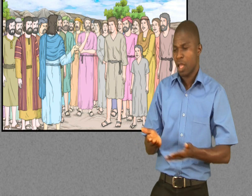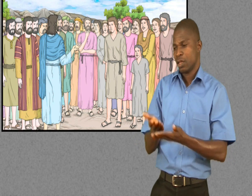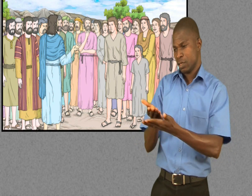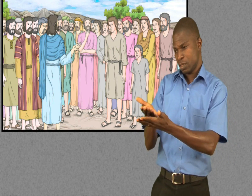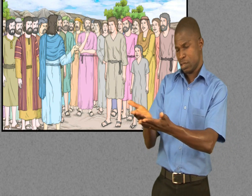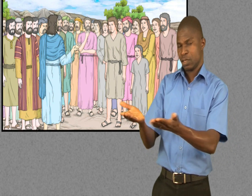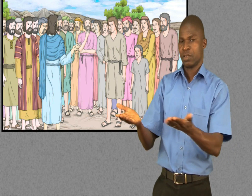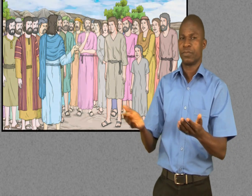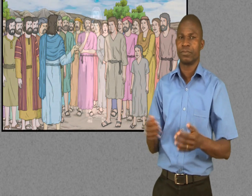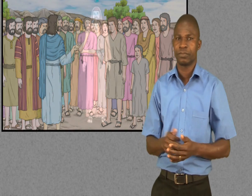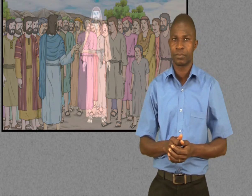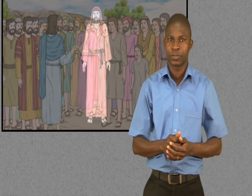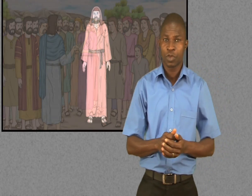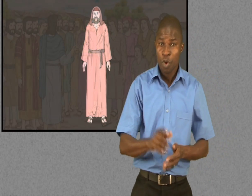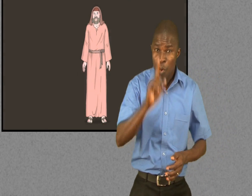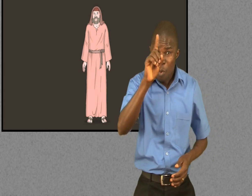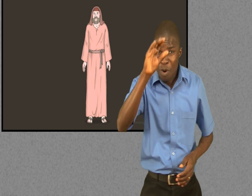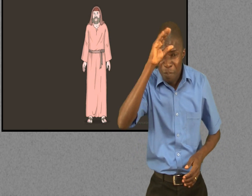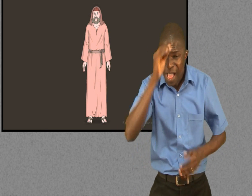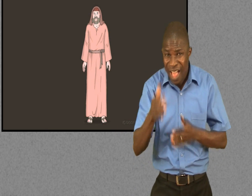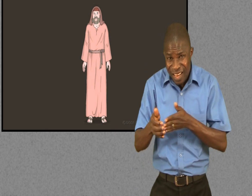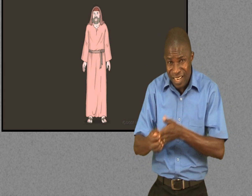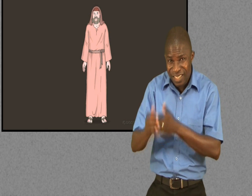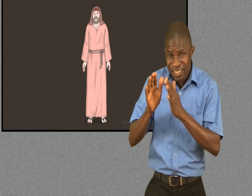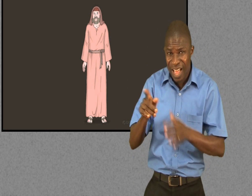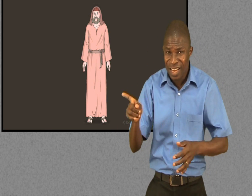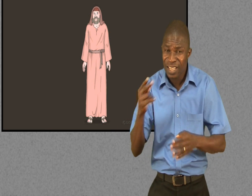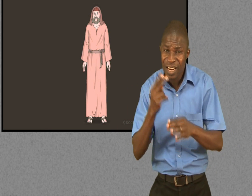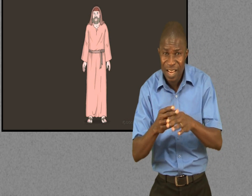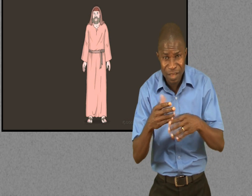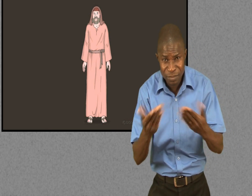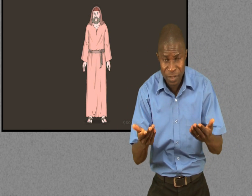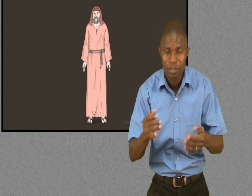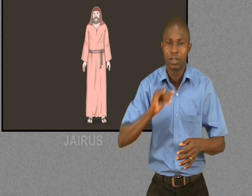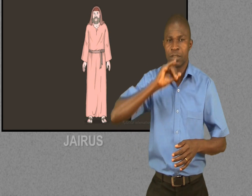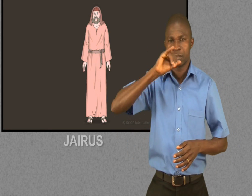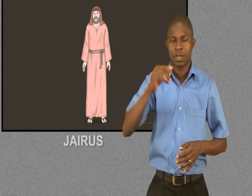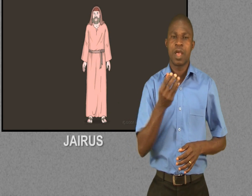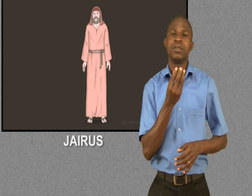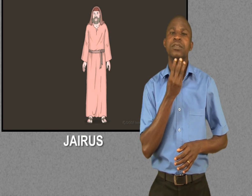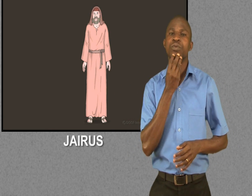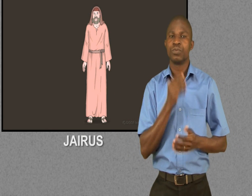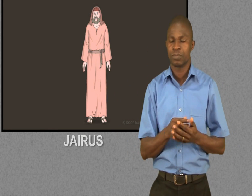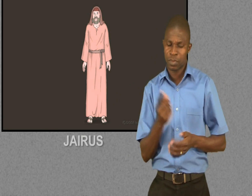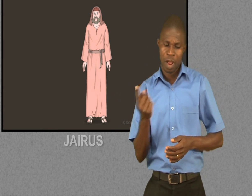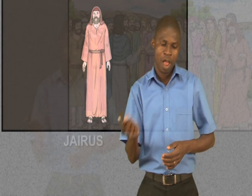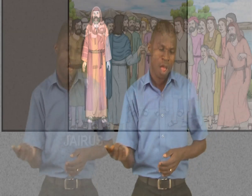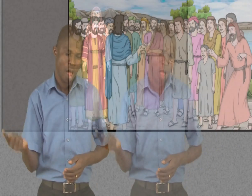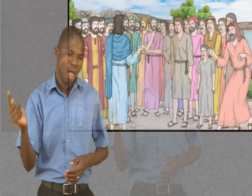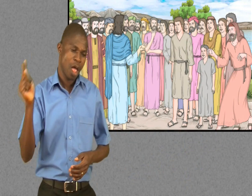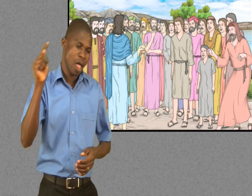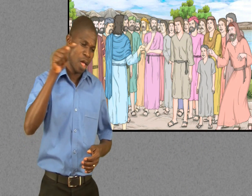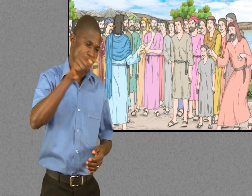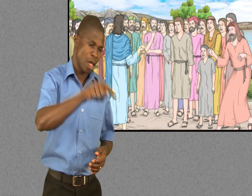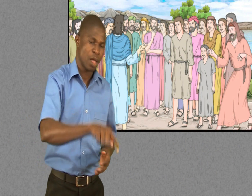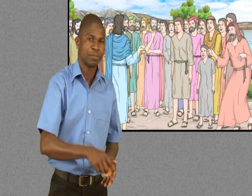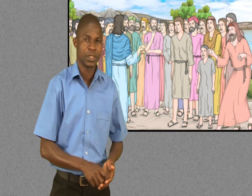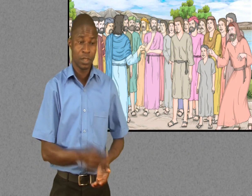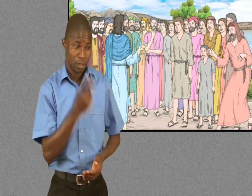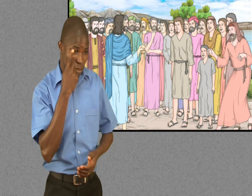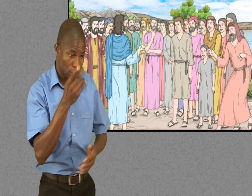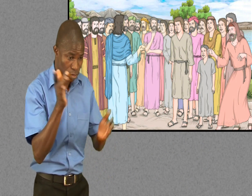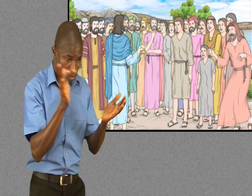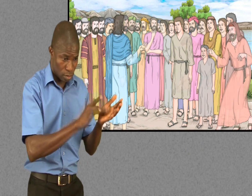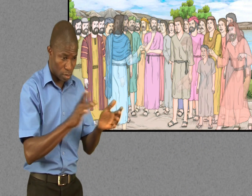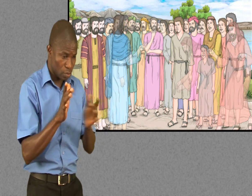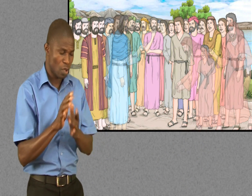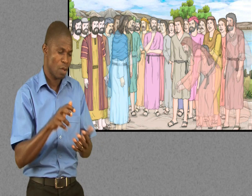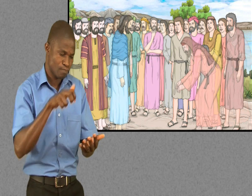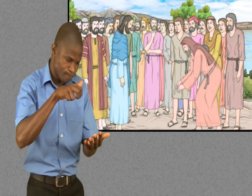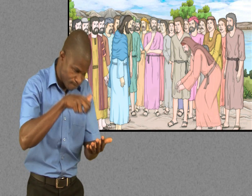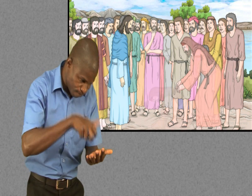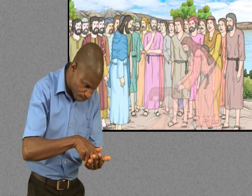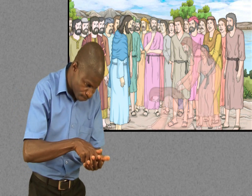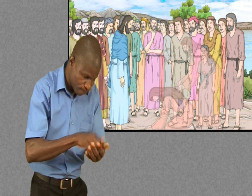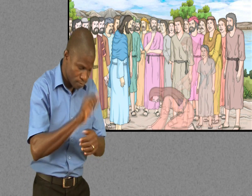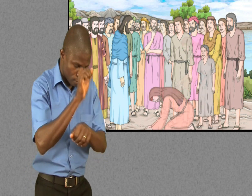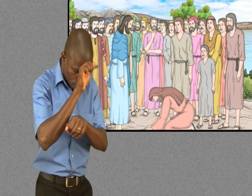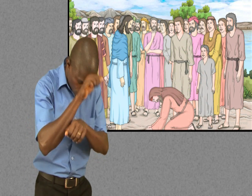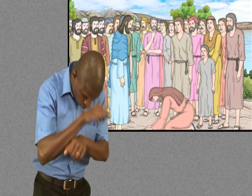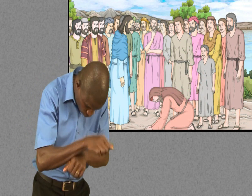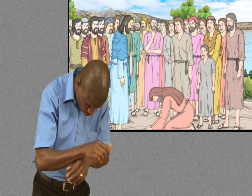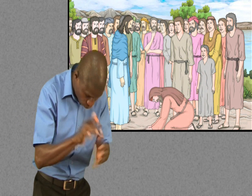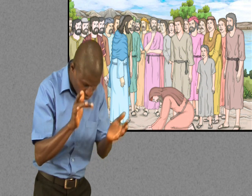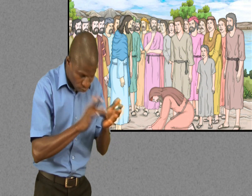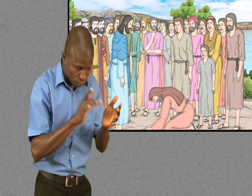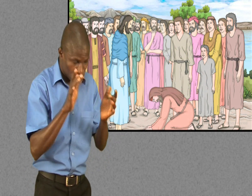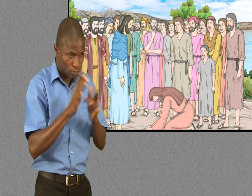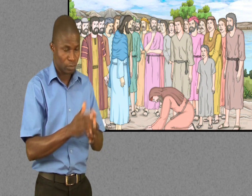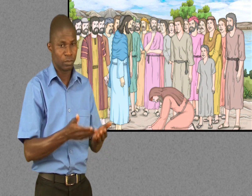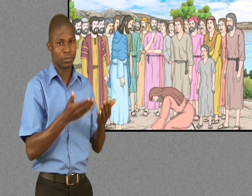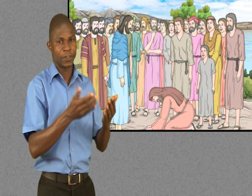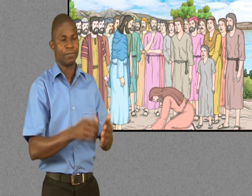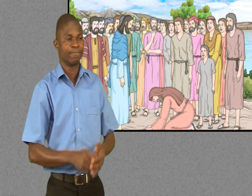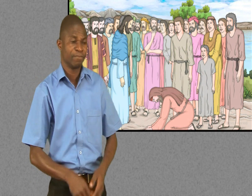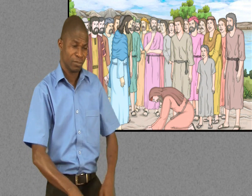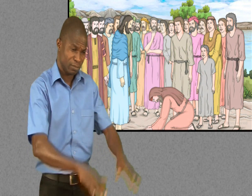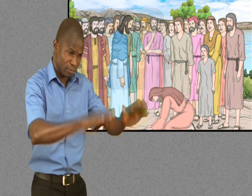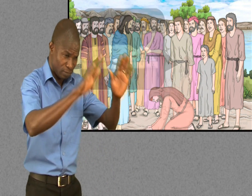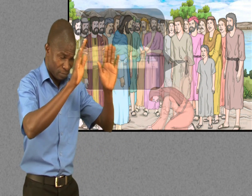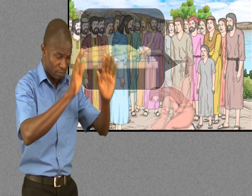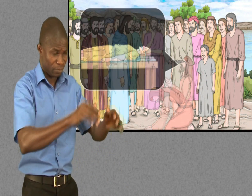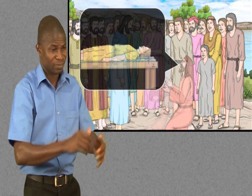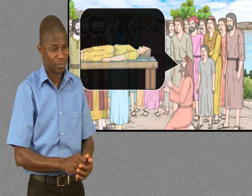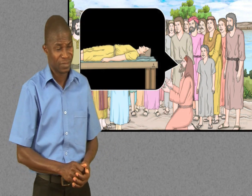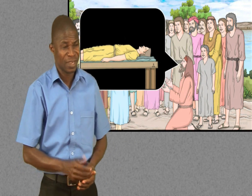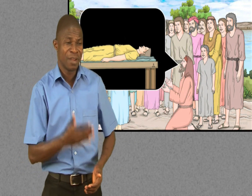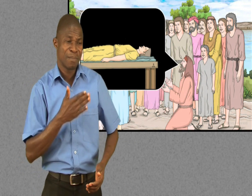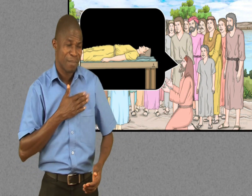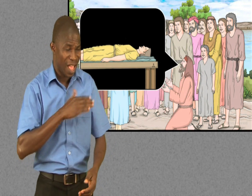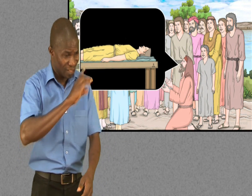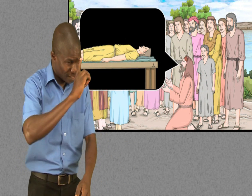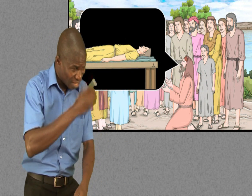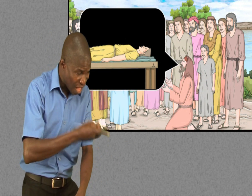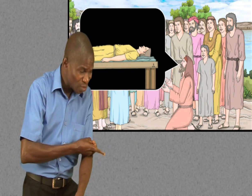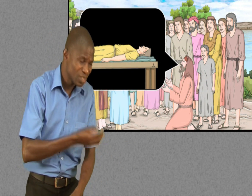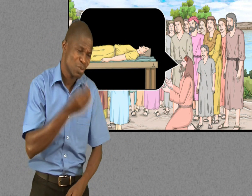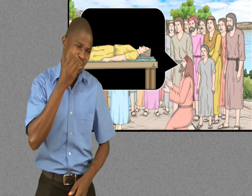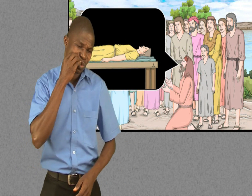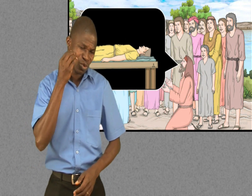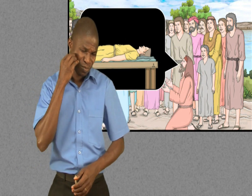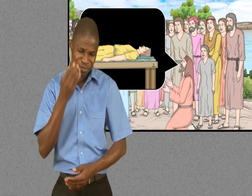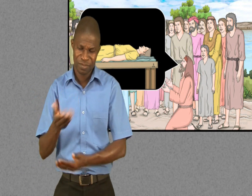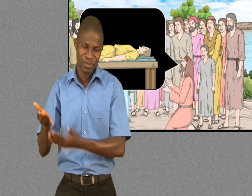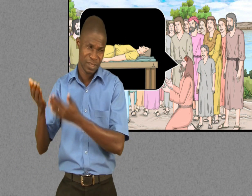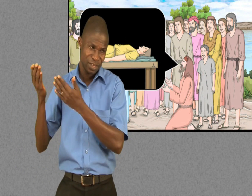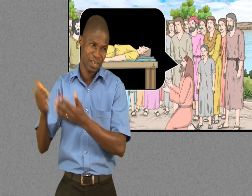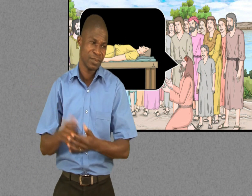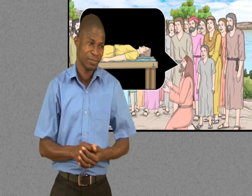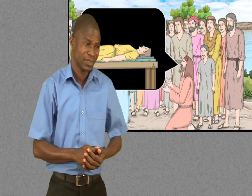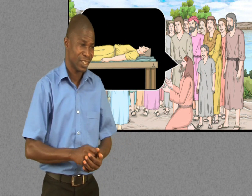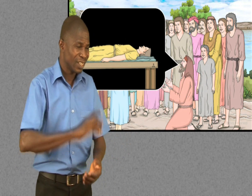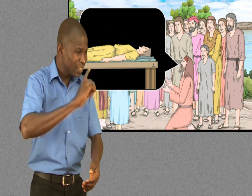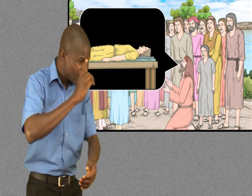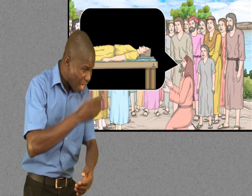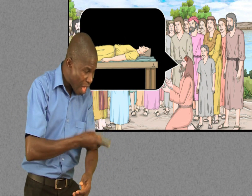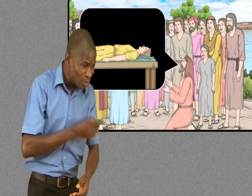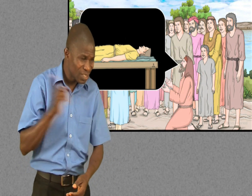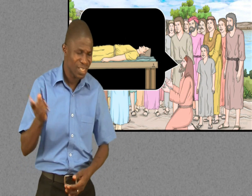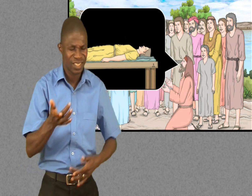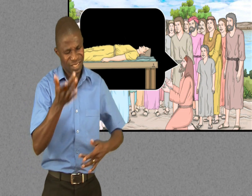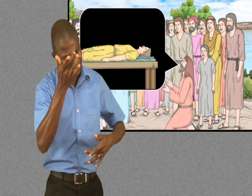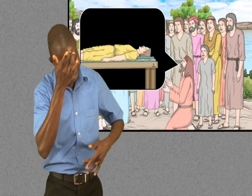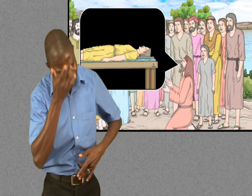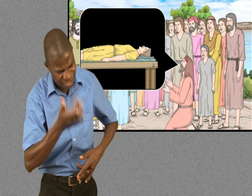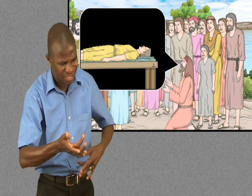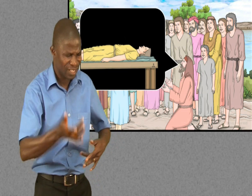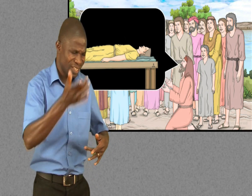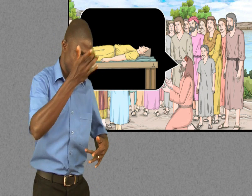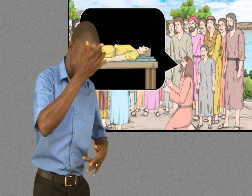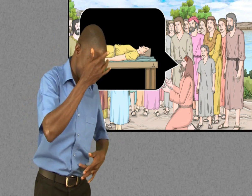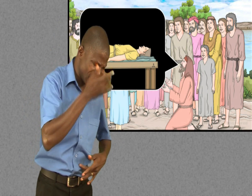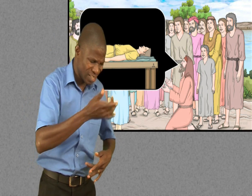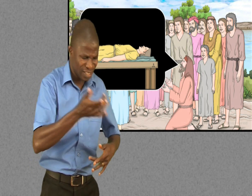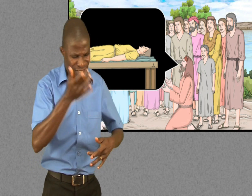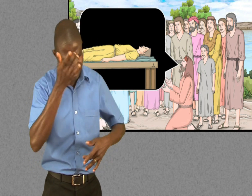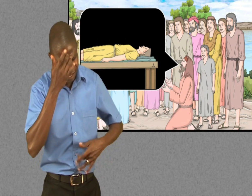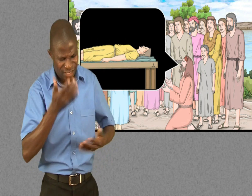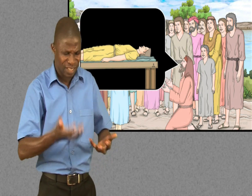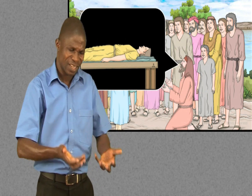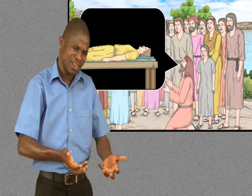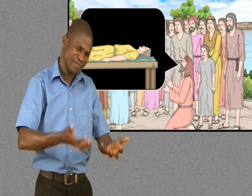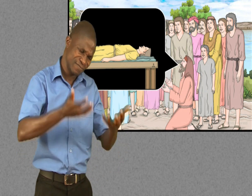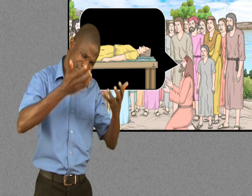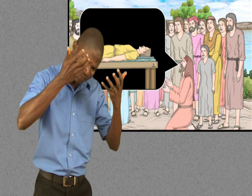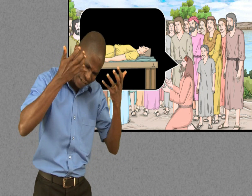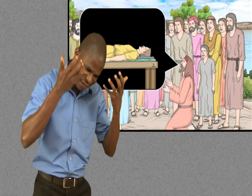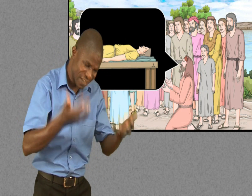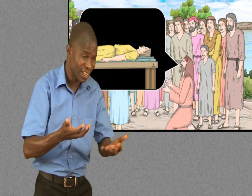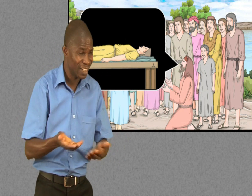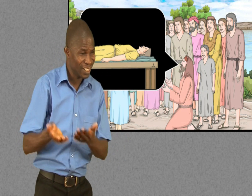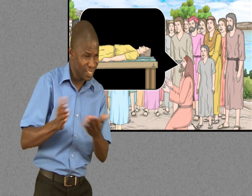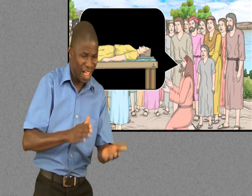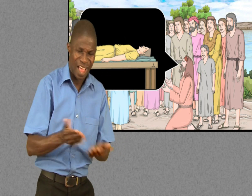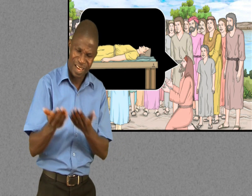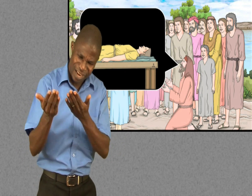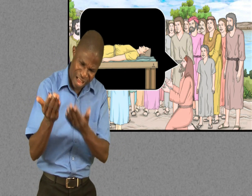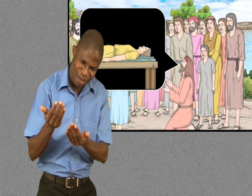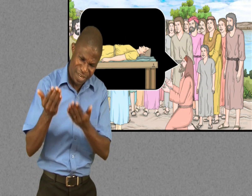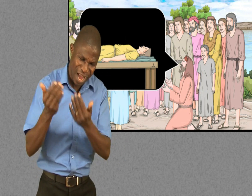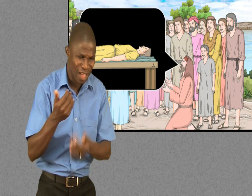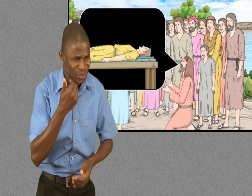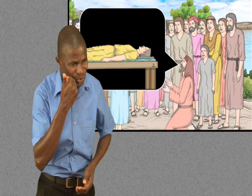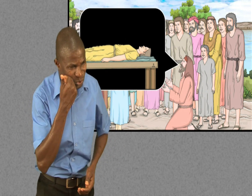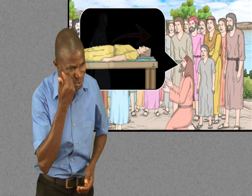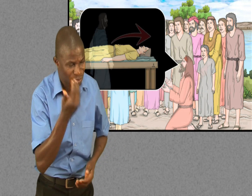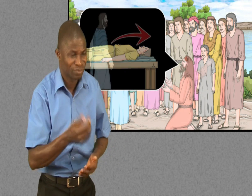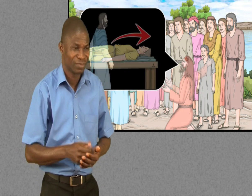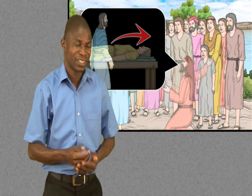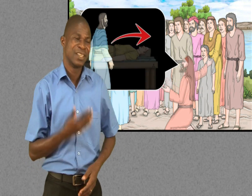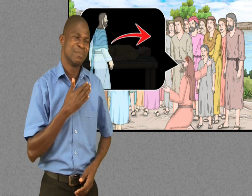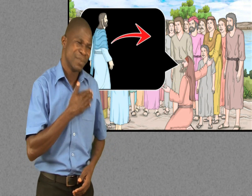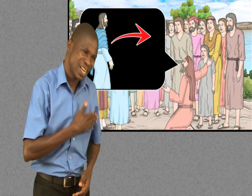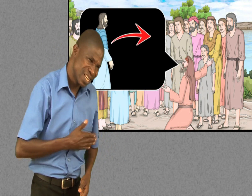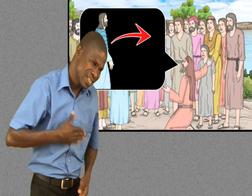A synagogue leader named Jairus arrived, and seeing Jesus, he fell at His feet and pleaded with Him urgently, “My little daughter is near death.